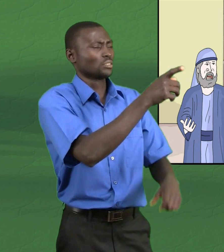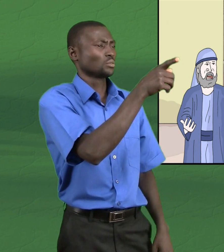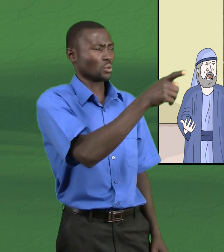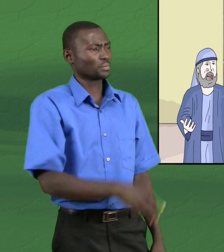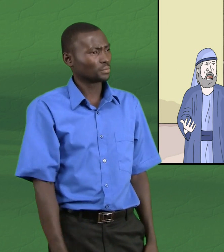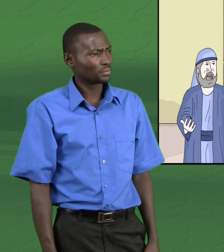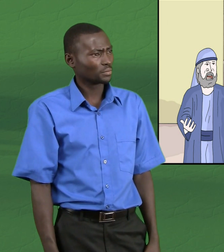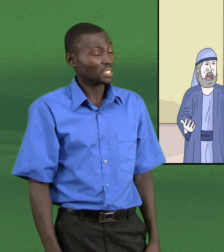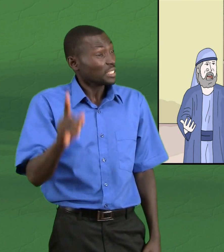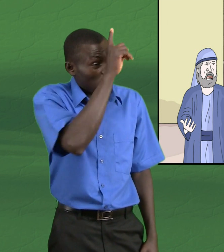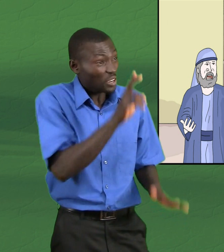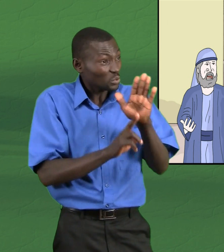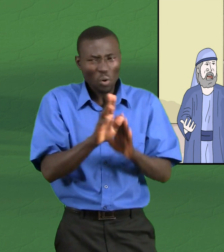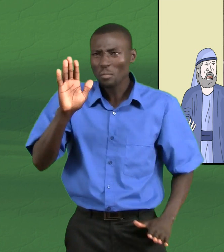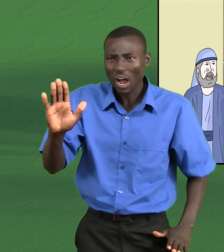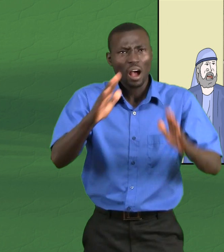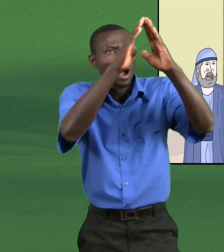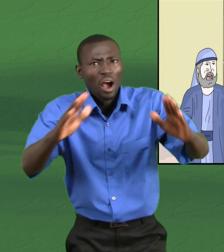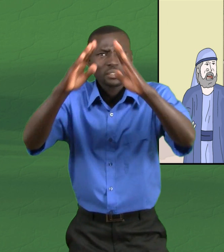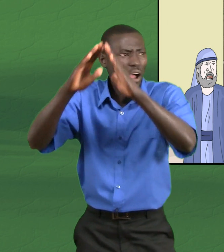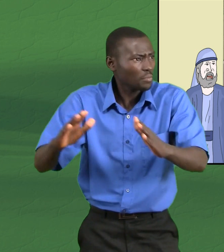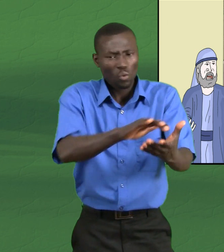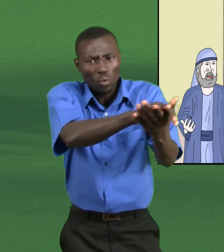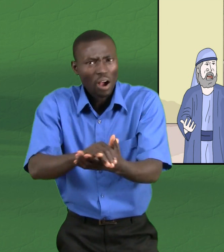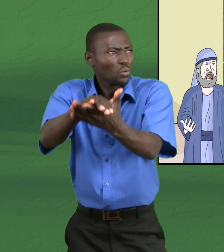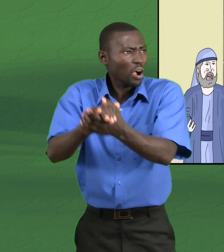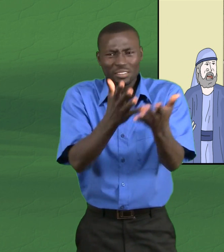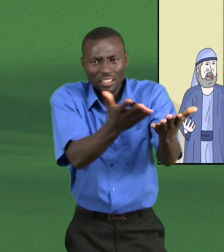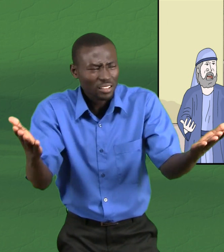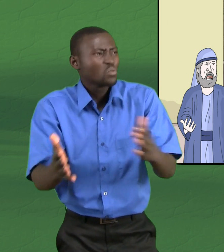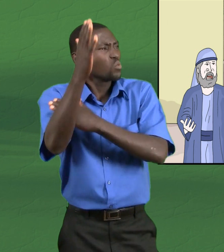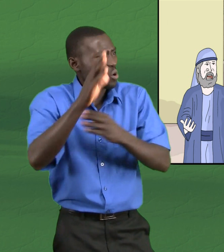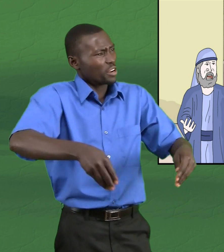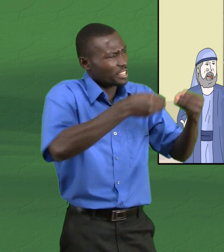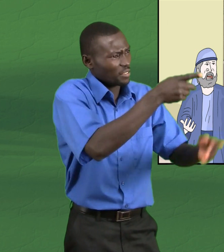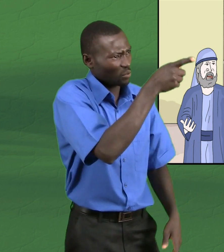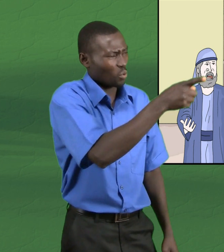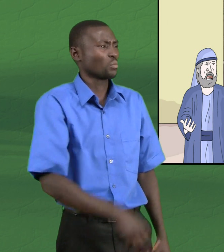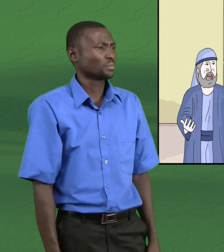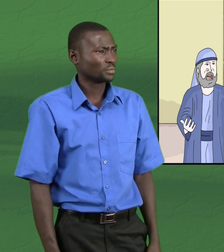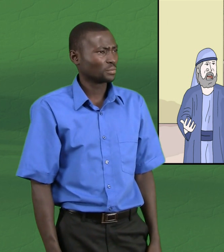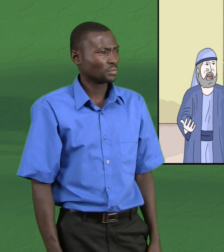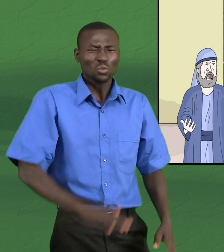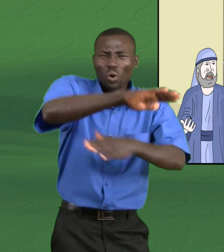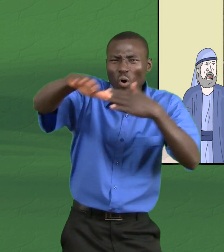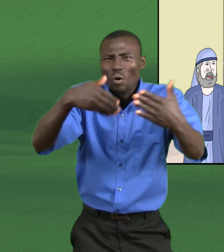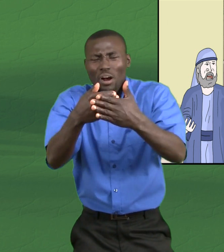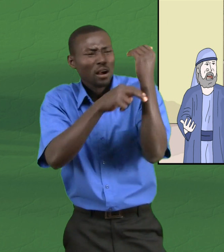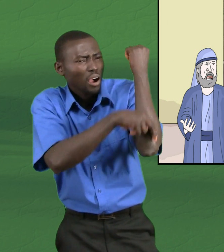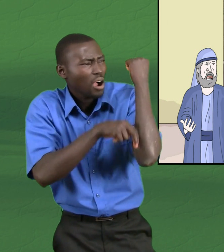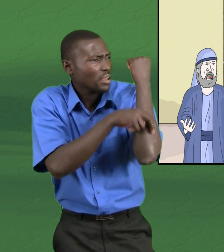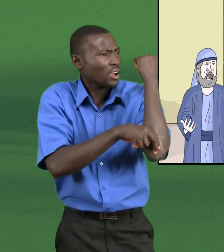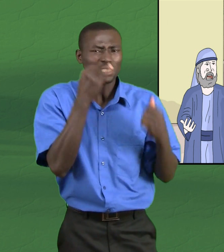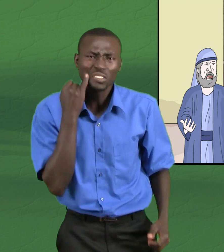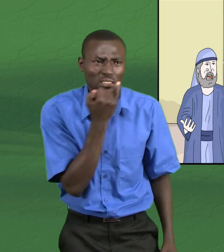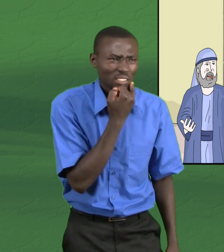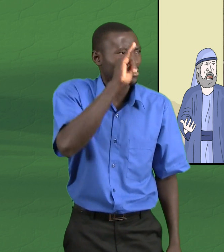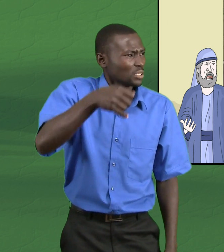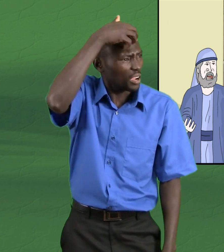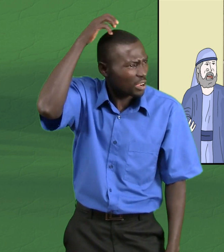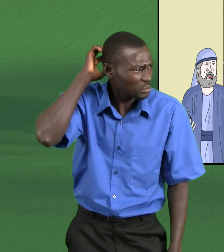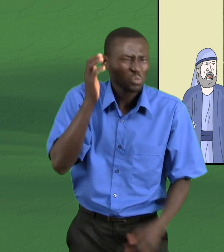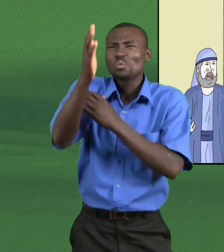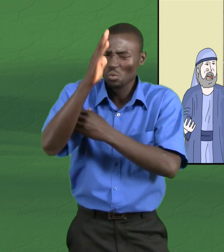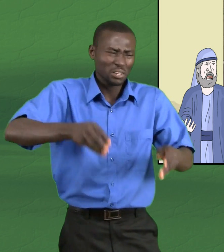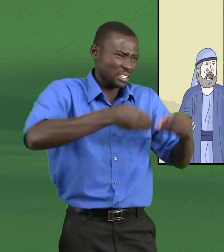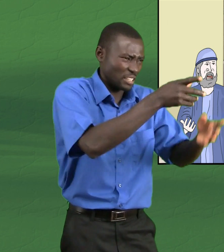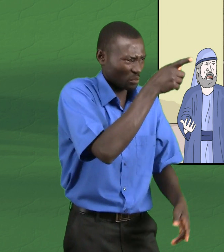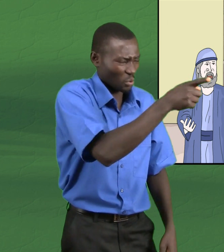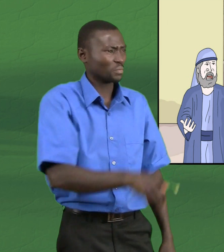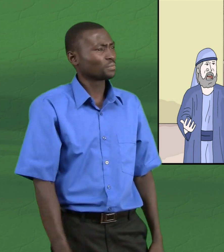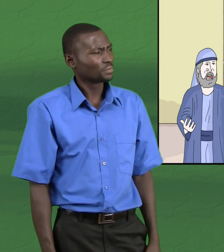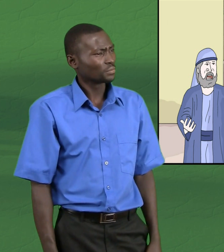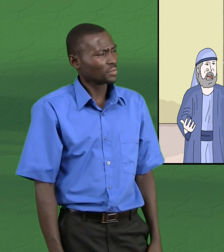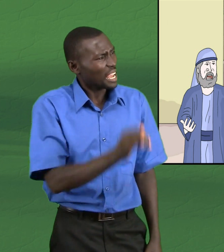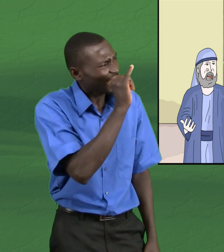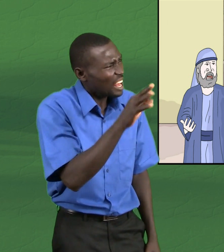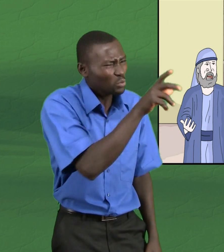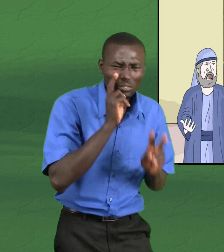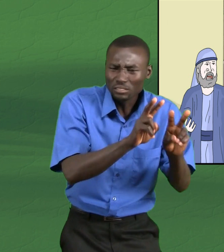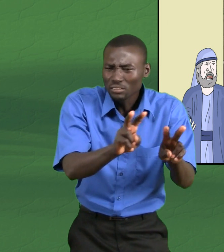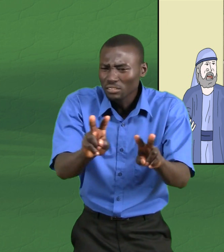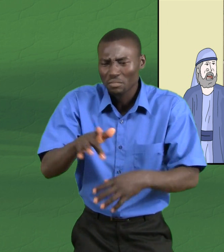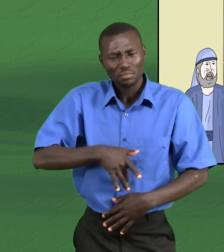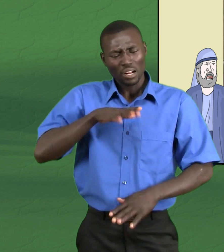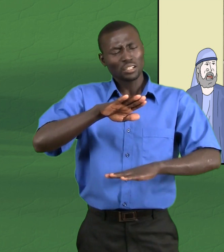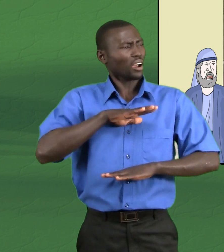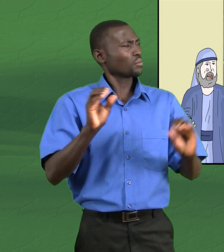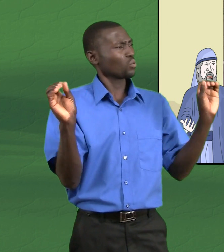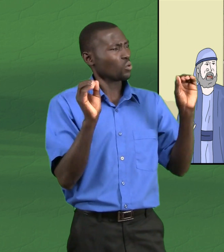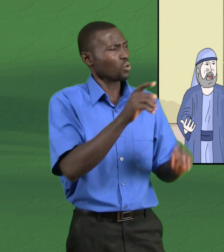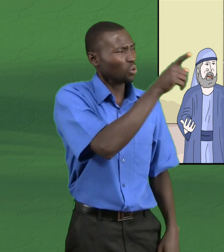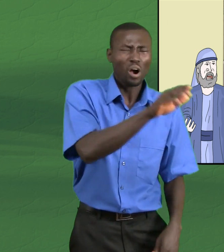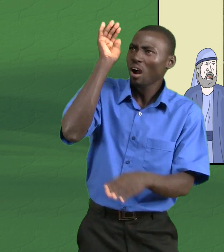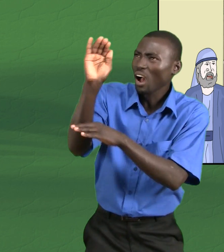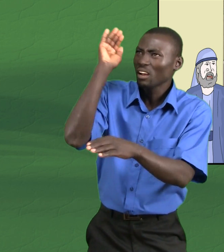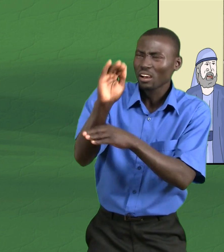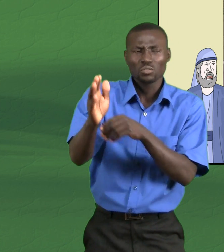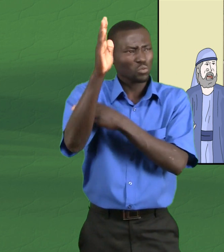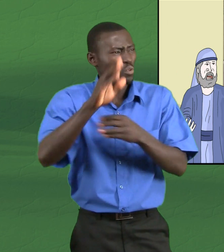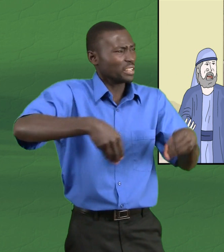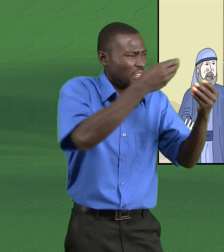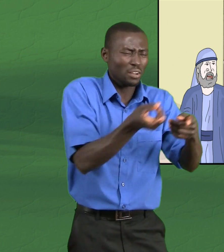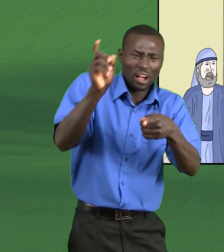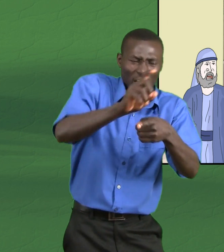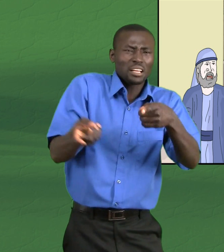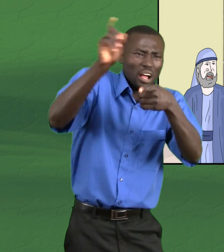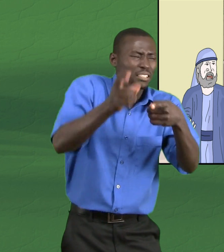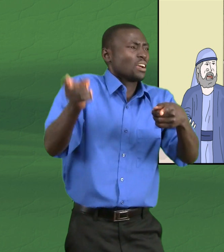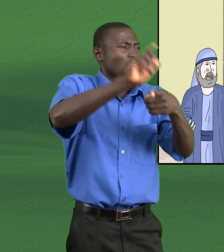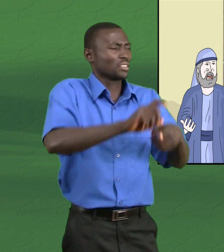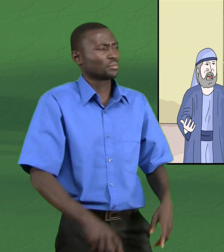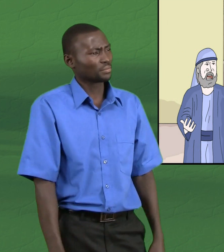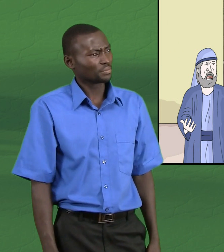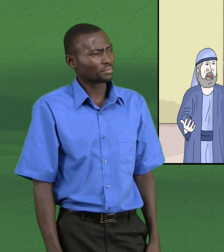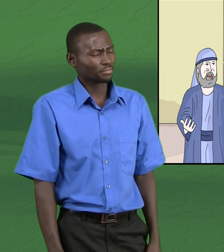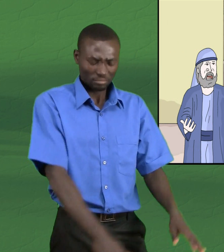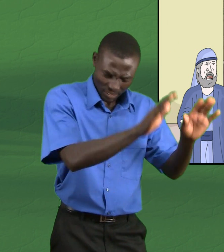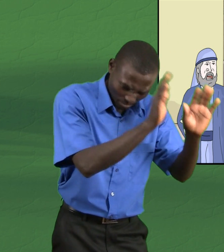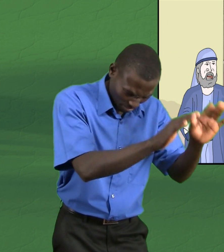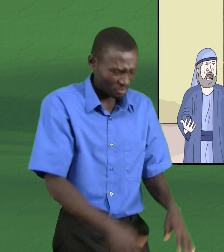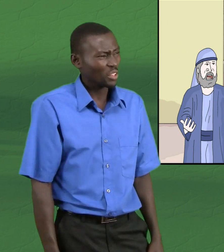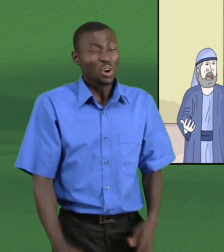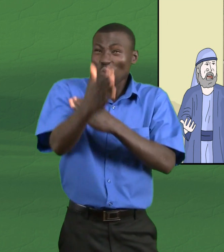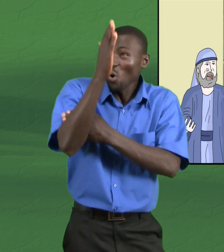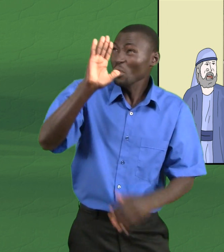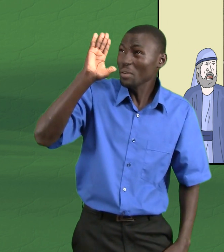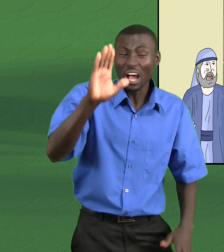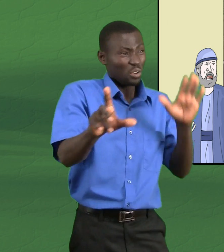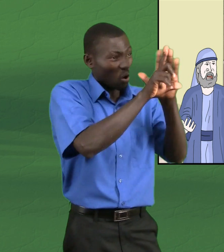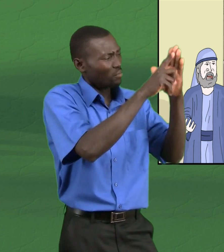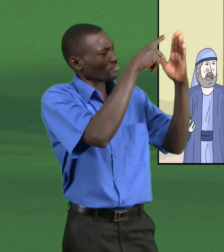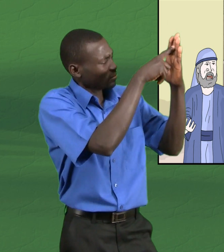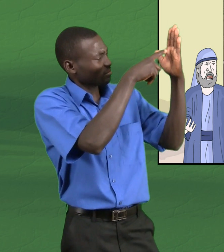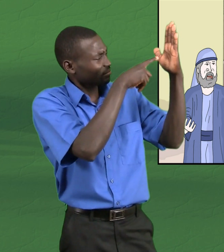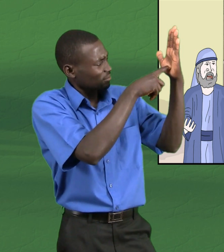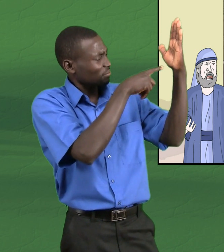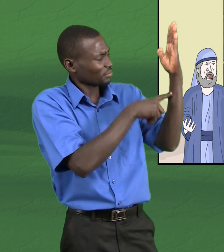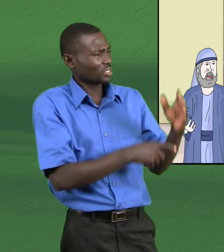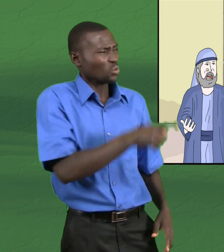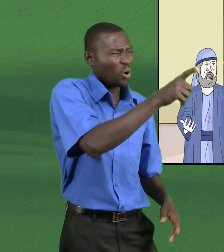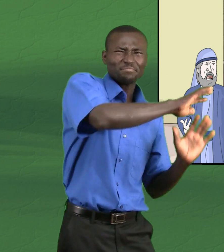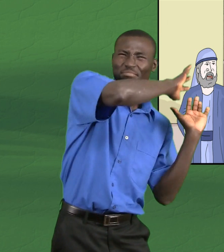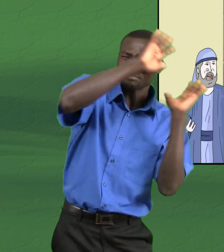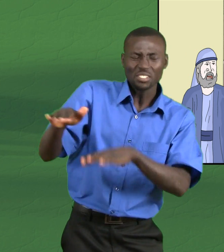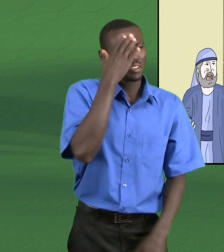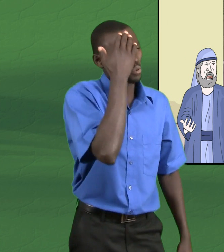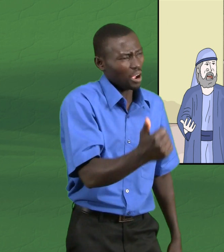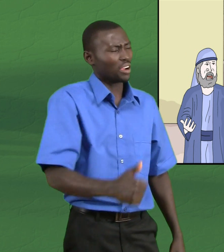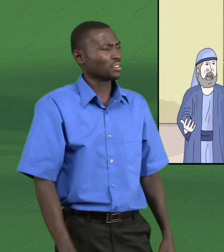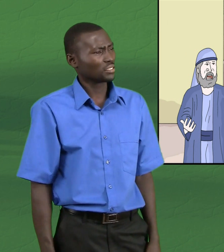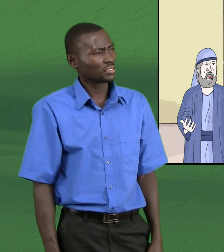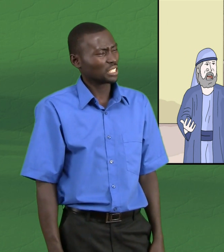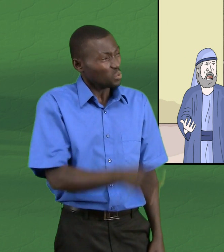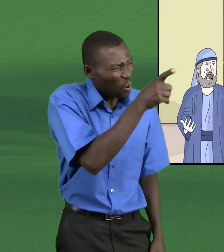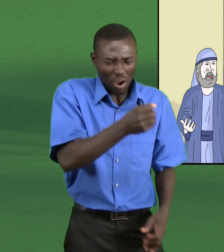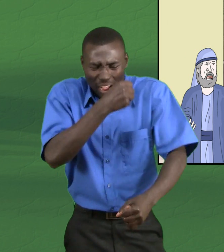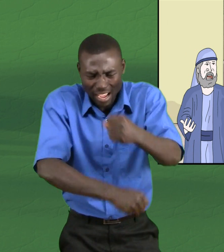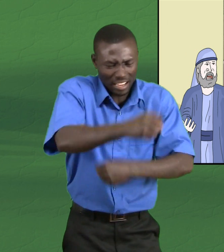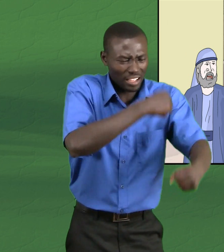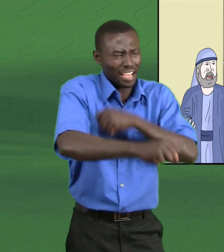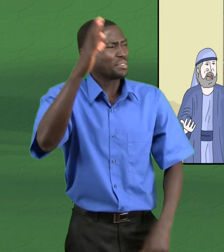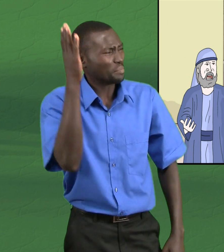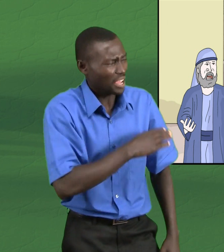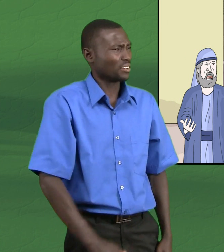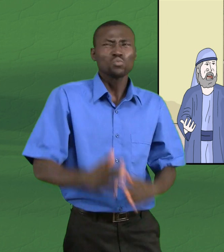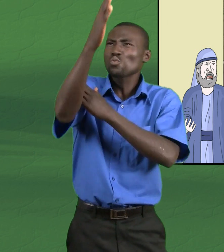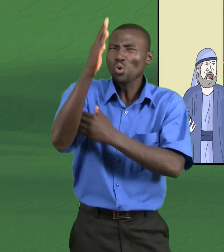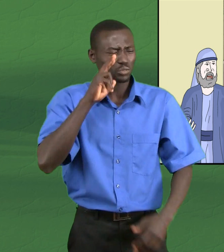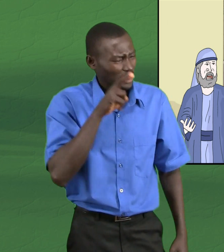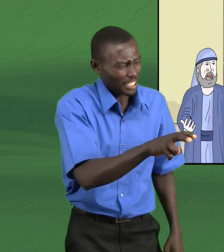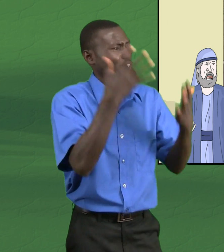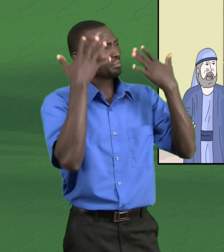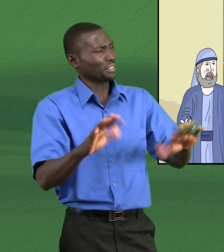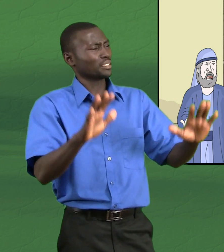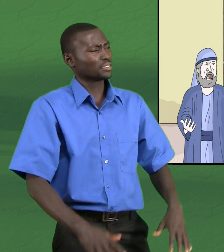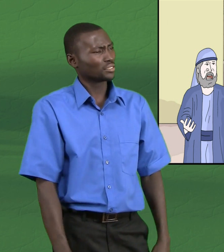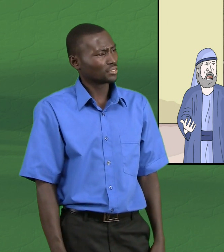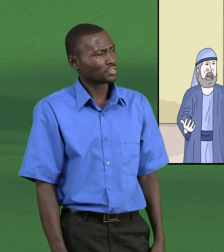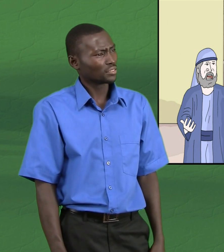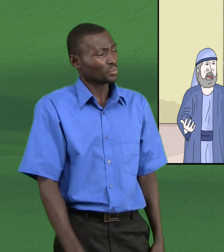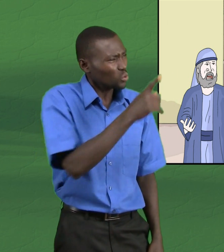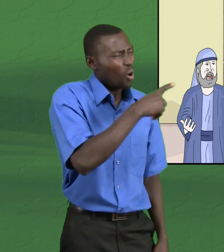I gave you the house of Israel and Judah, and if that was not enough, I would have given you even more. Why then have you despised the command of the LORD by doing evil in His sight?